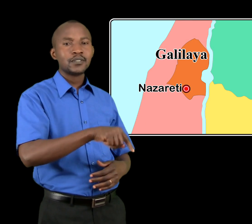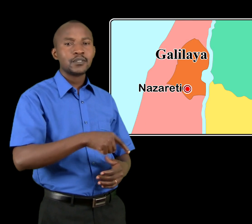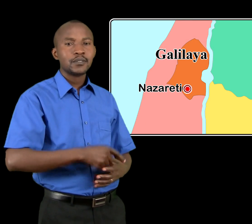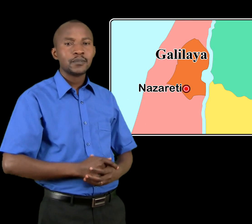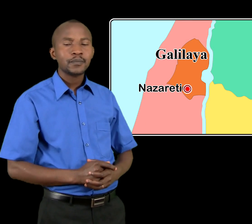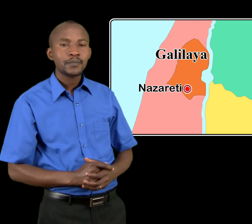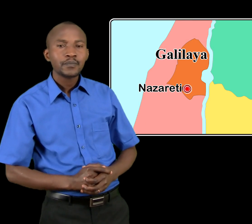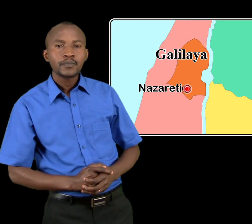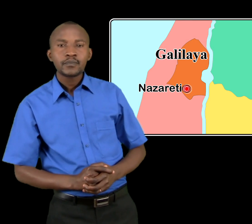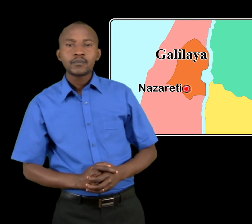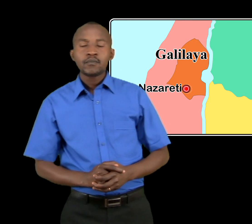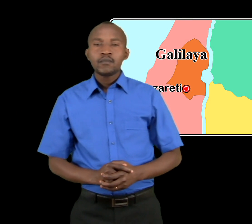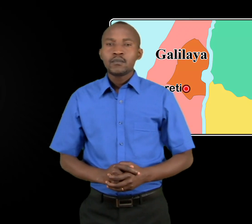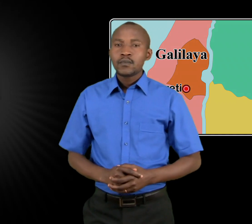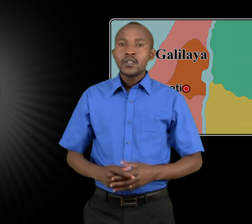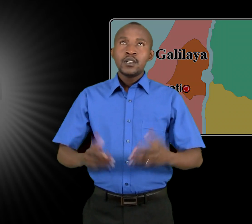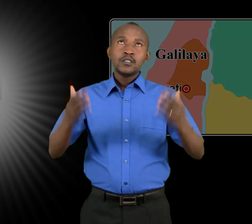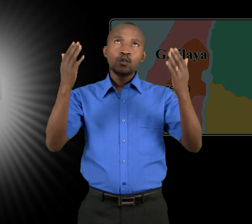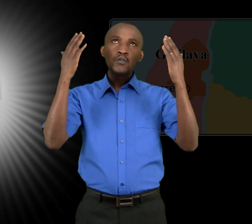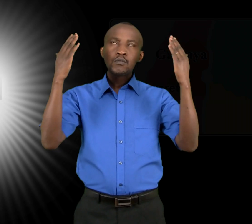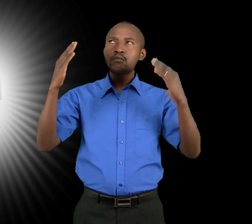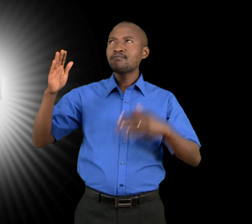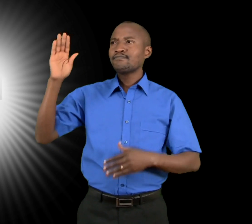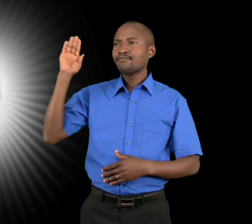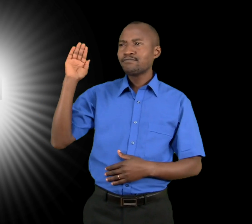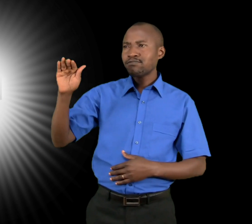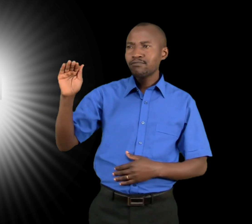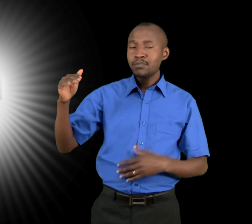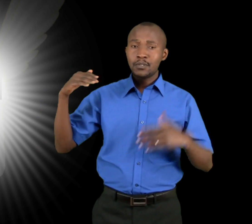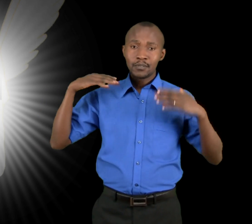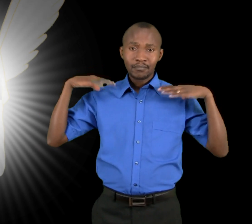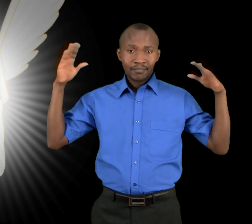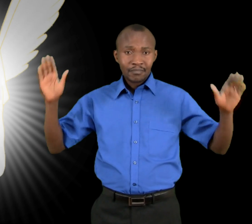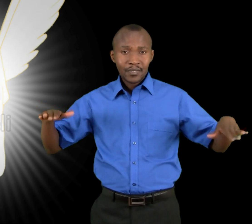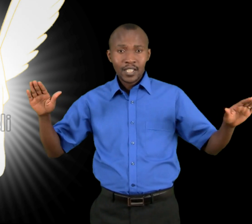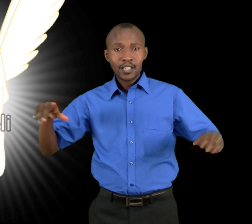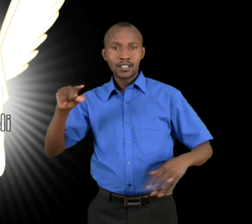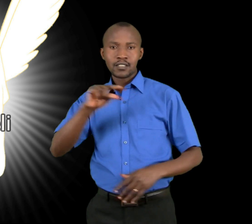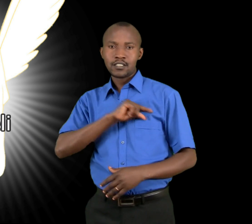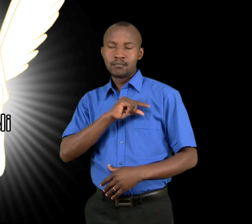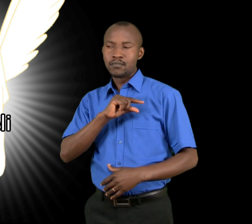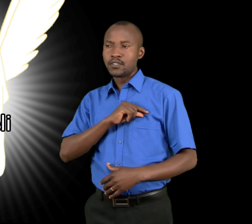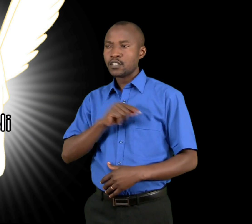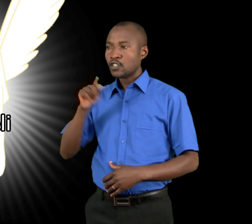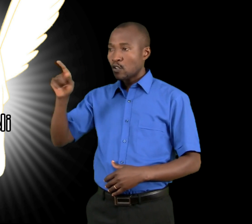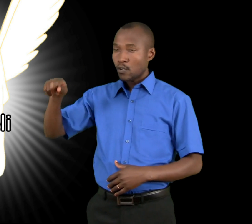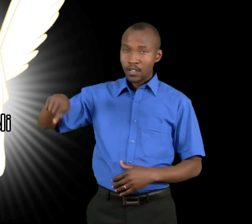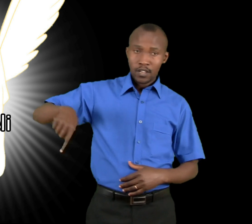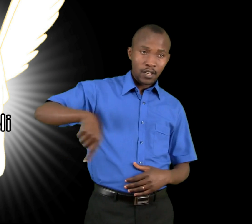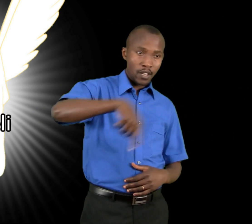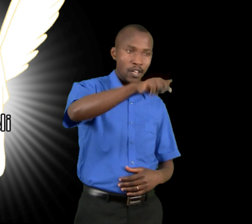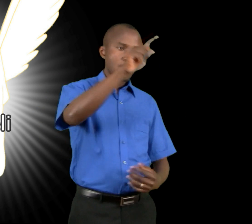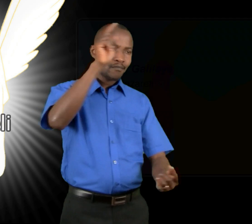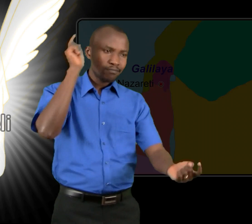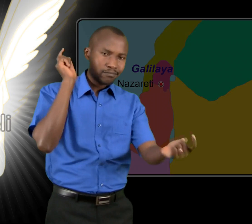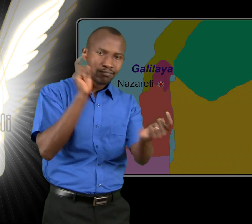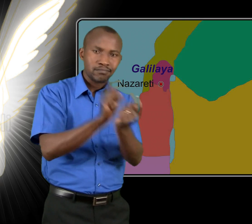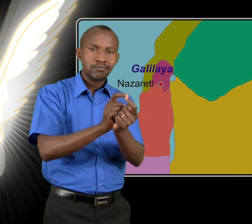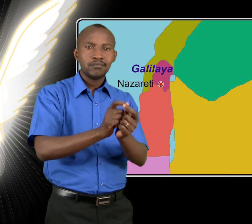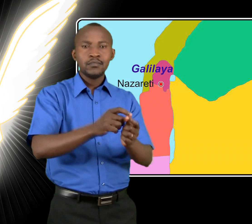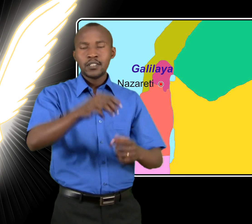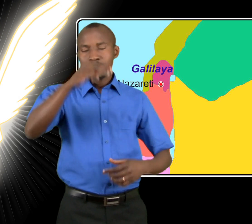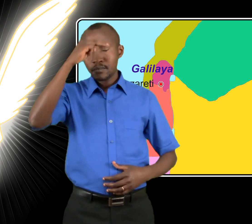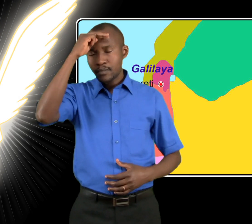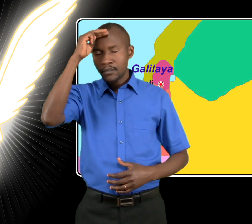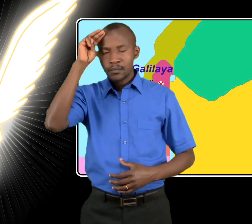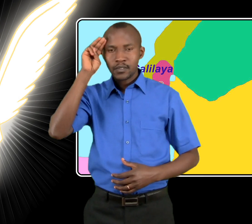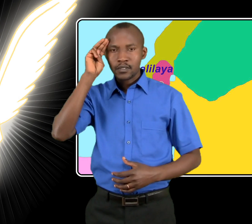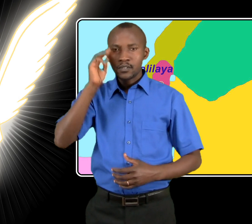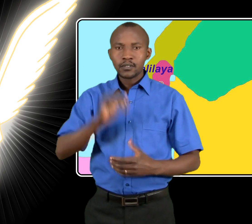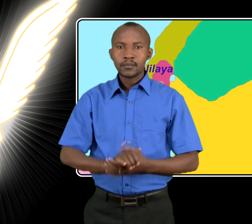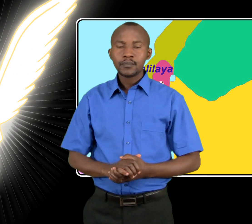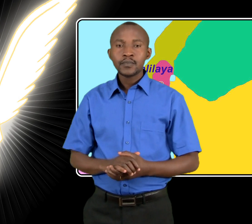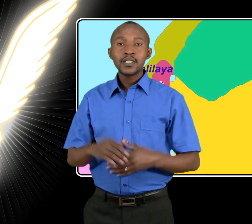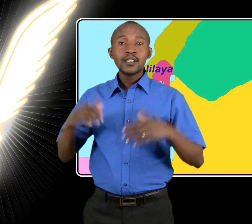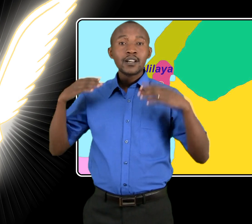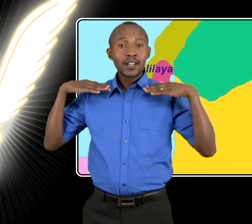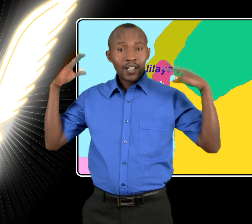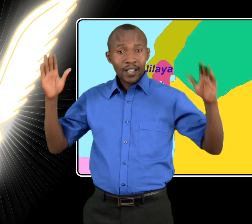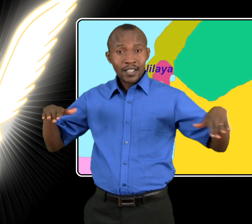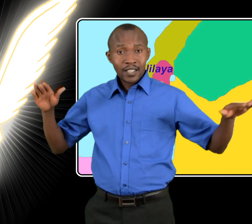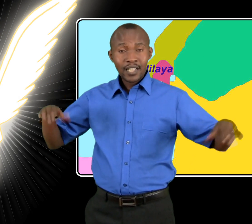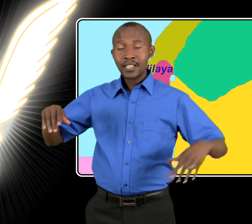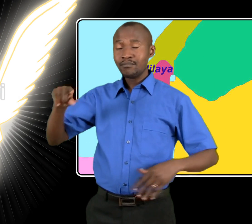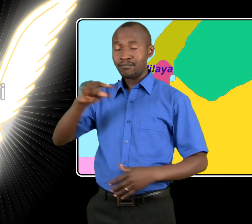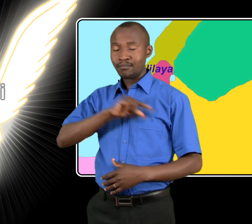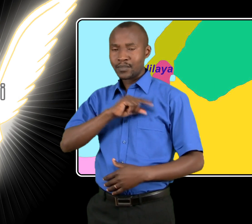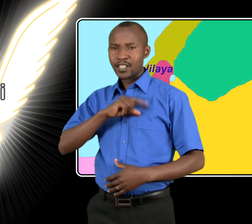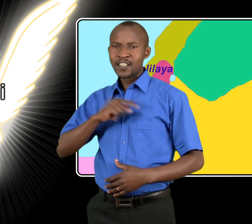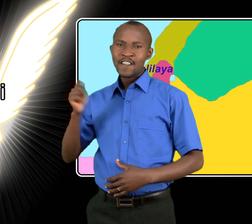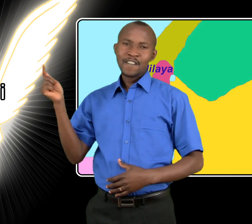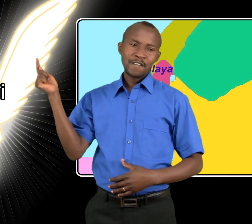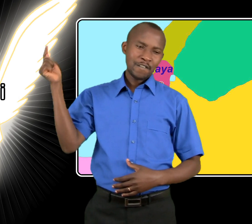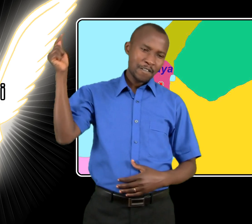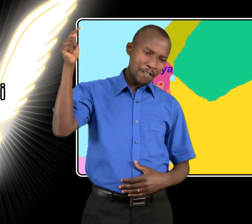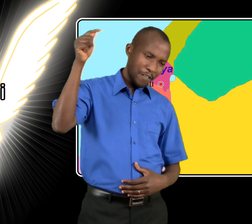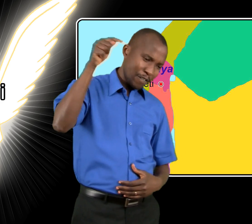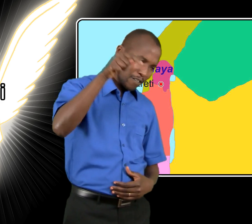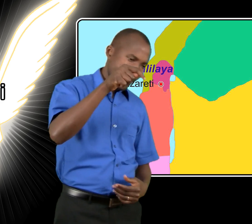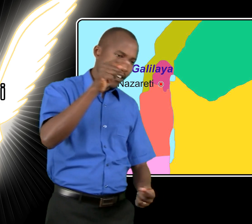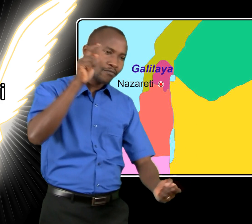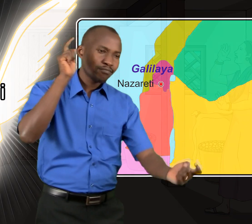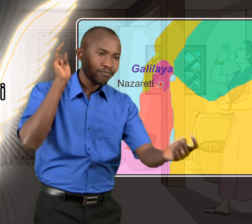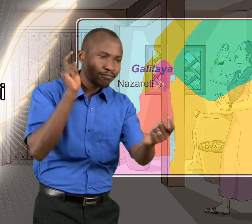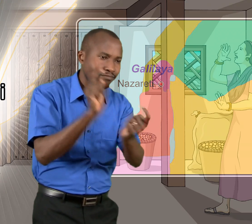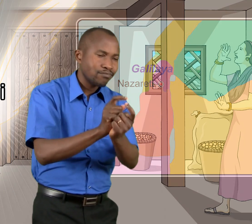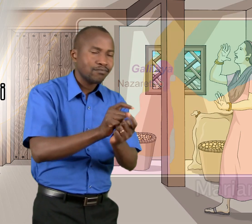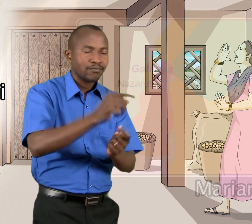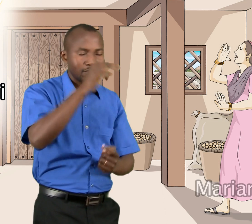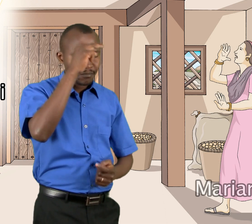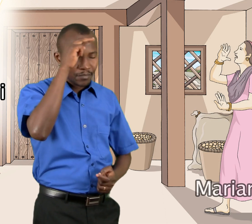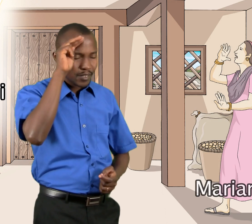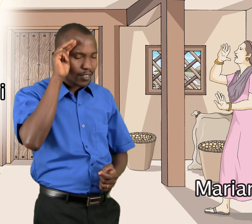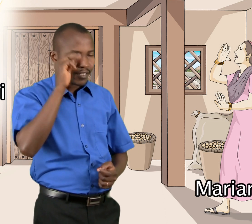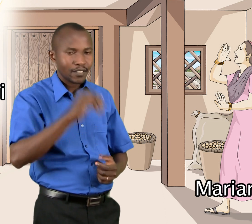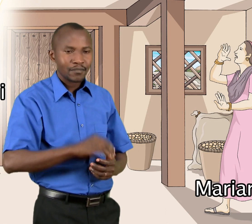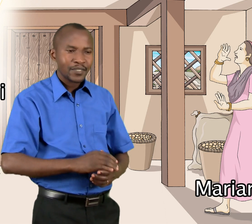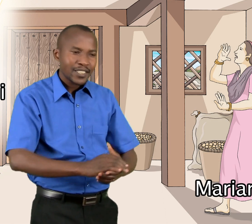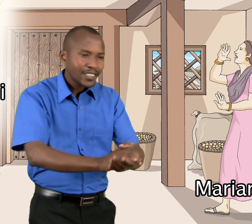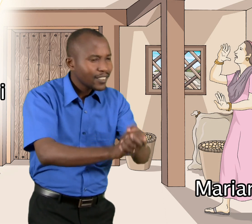In the sixth month, God sent the angel Gabriel to a town in Galilee called Nazareth, to a virgin pledged in marriage to a man named Joseph, who was of the house of David. And the virgin’s name was Mary.